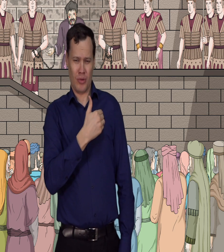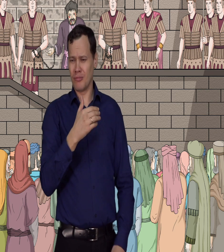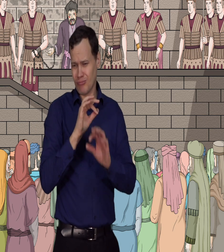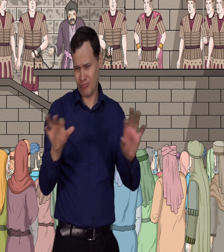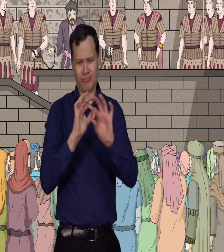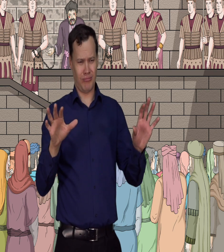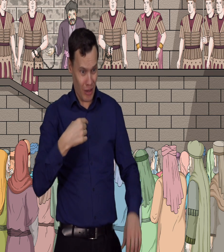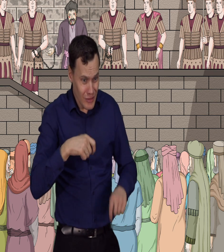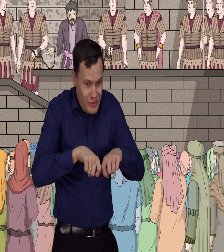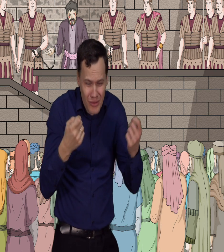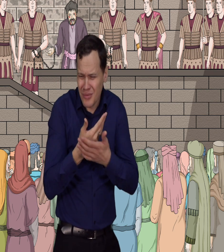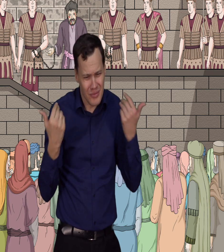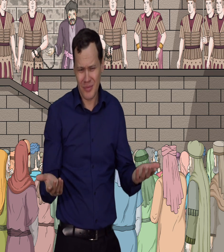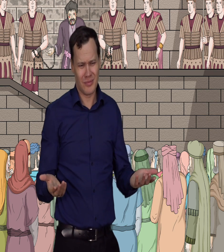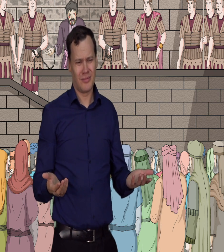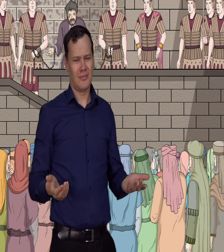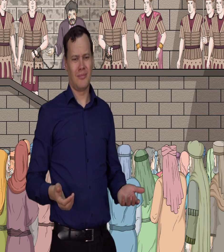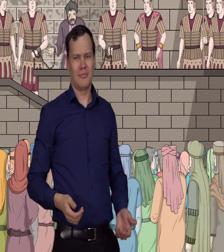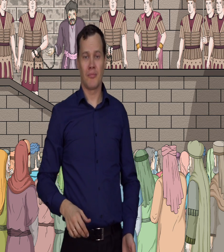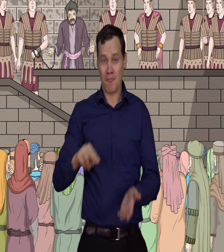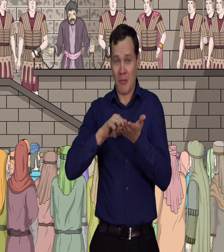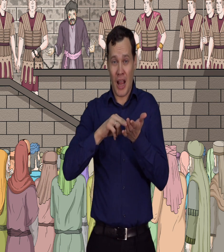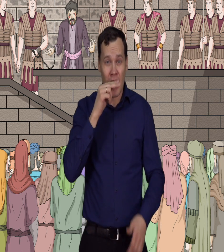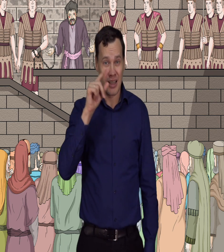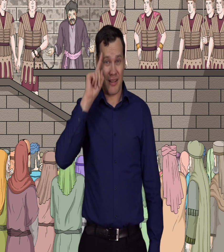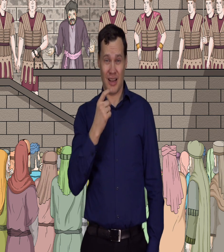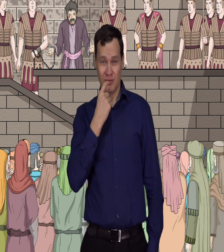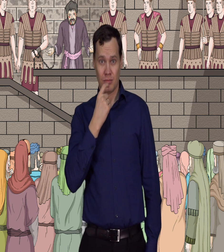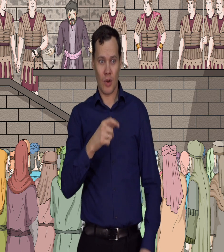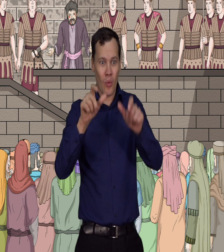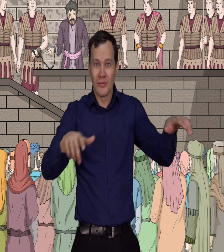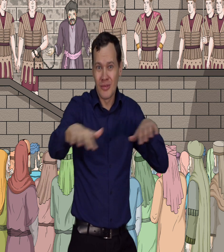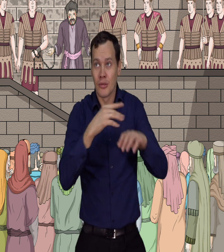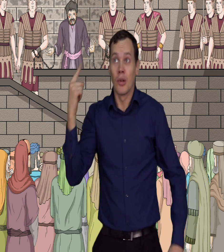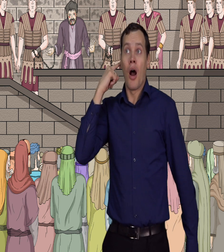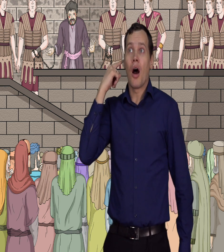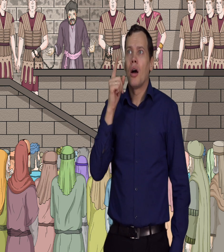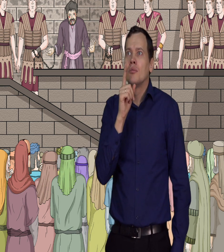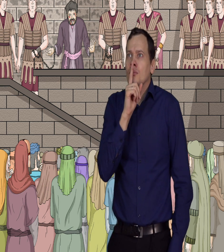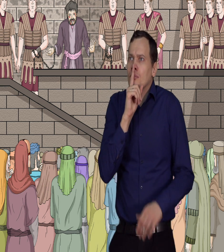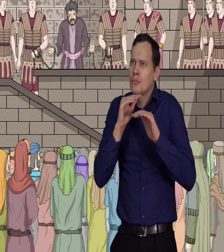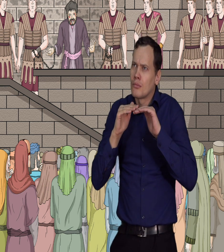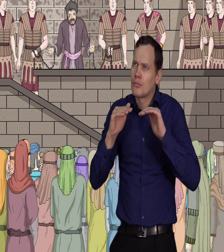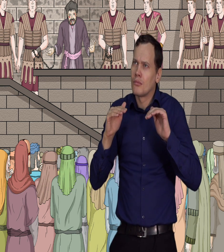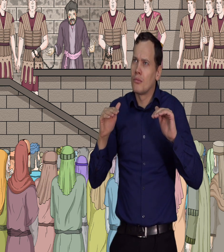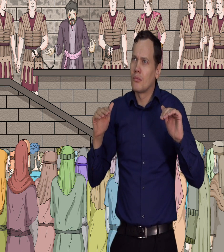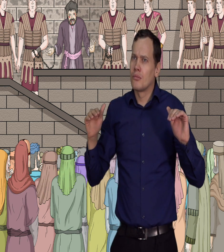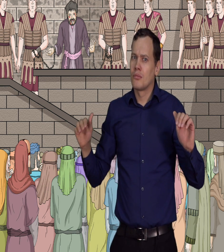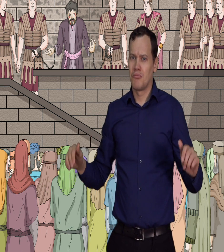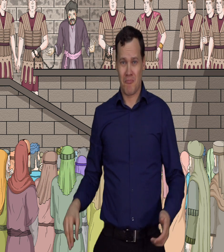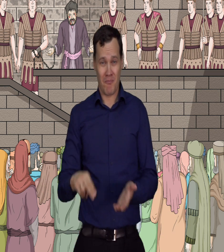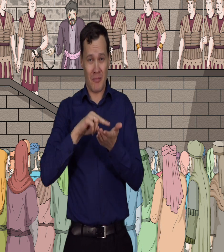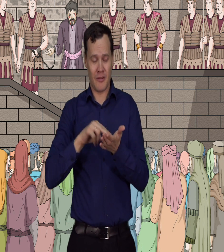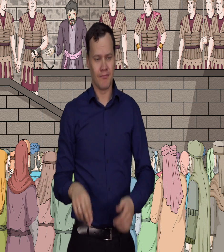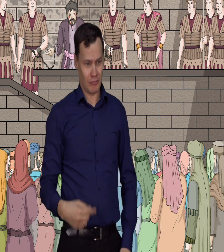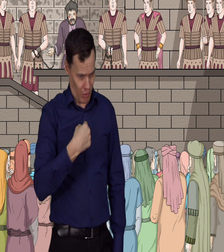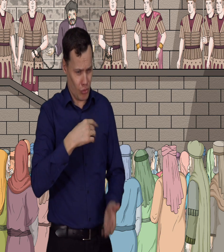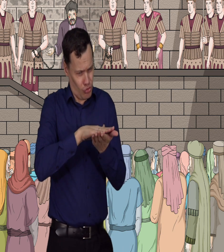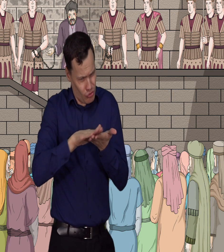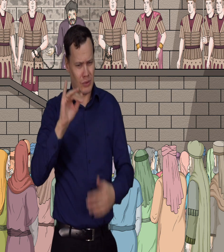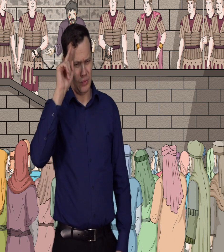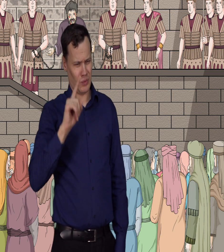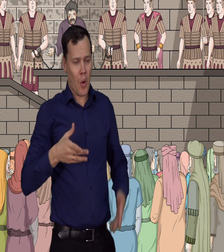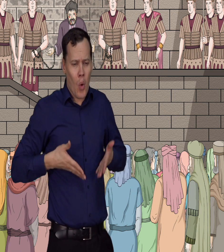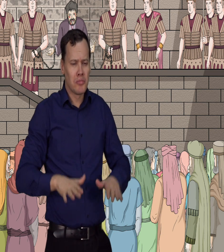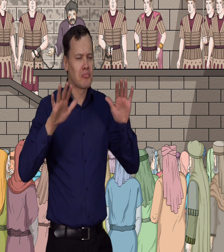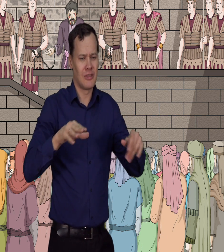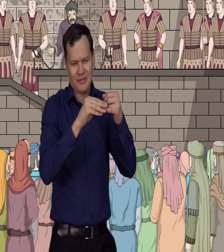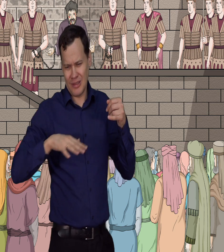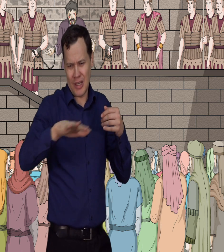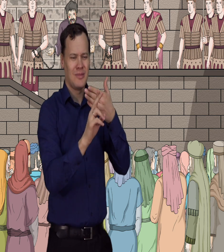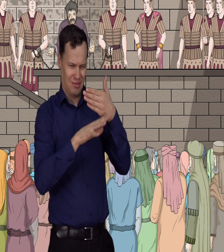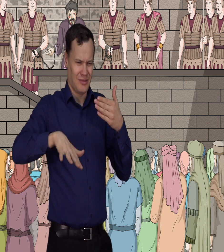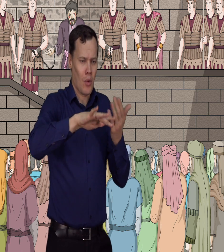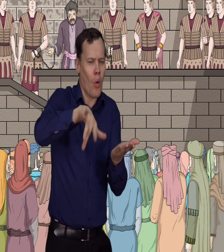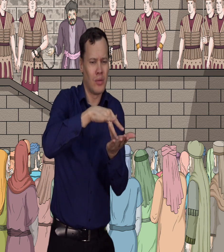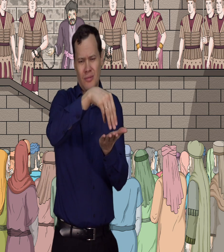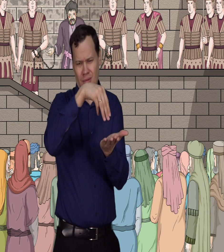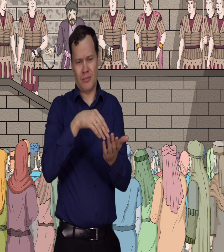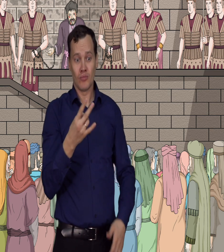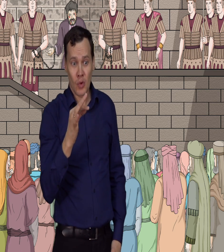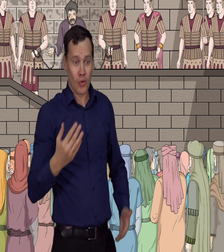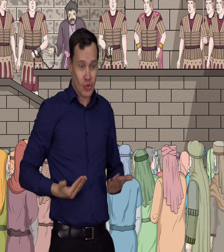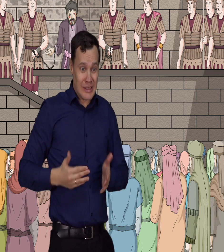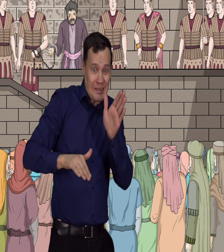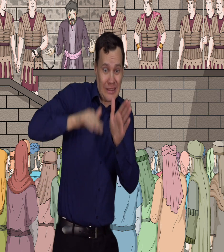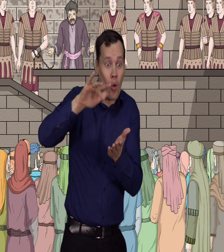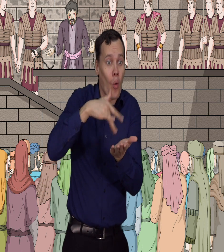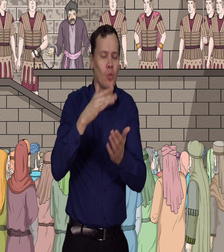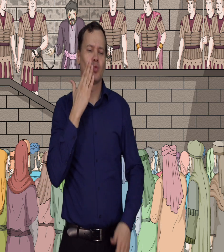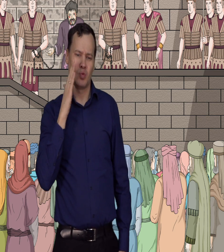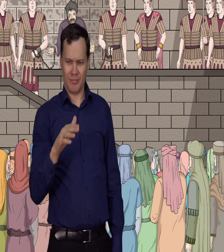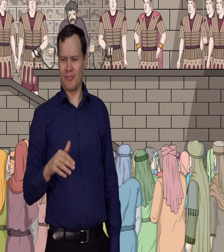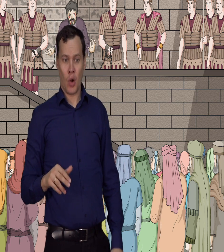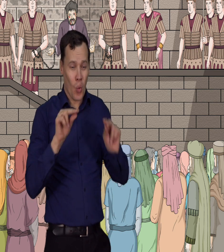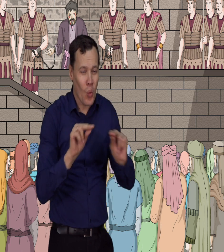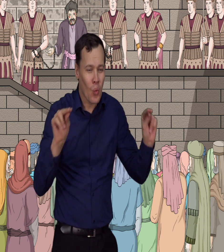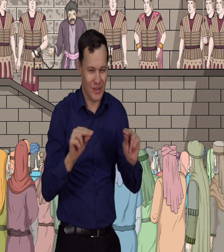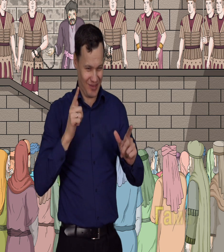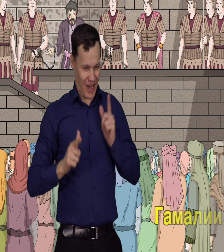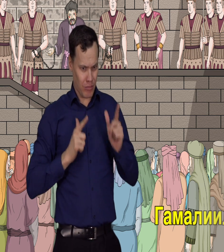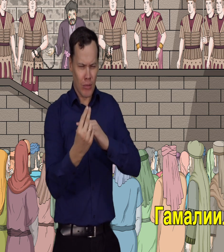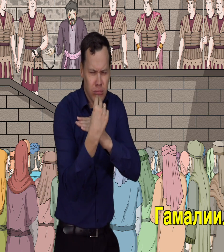When they heard him speak to them in Hebrew, they became even more silent. Then Paul declared, “I am a Jew, born in Tarsus of Cilicia, but raised in this city.